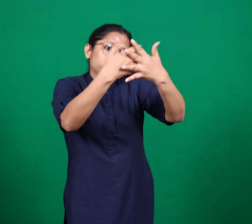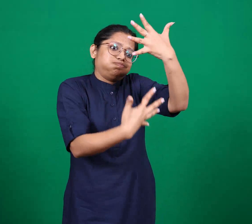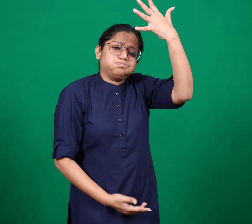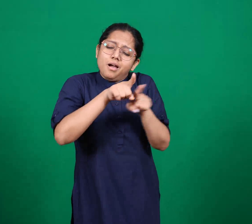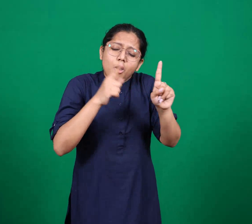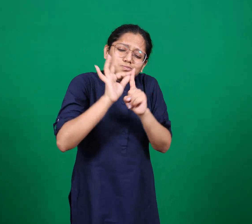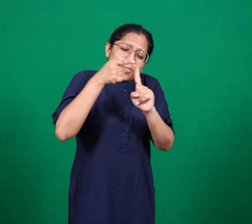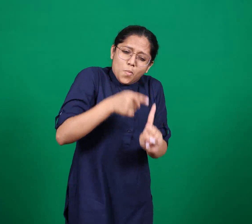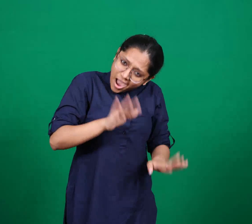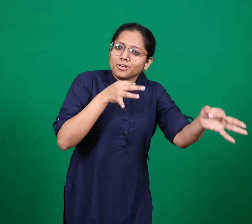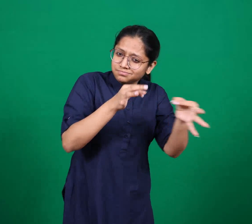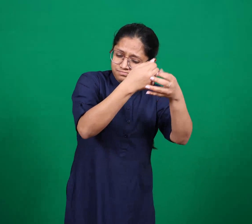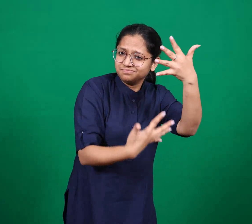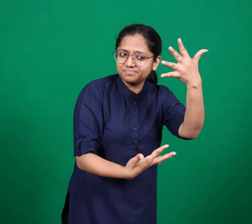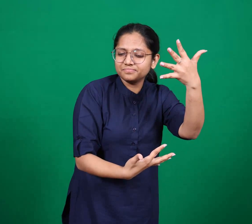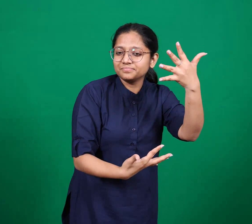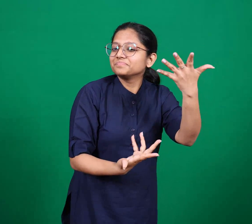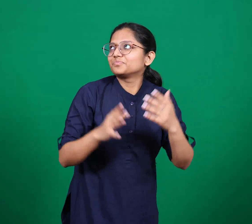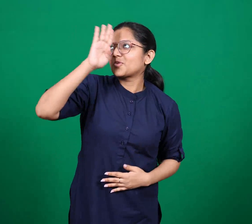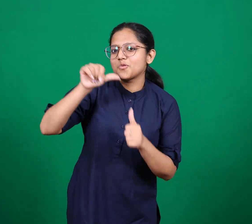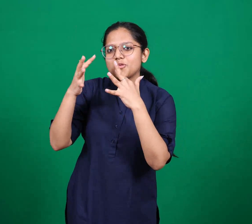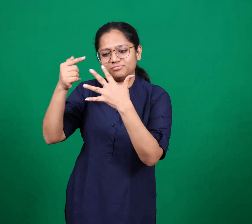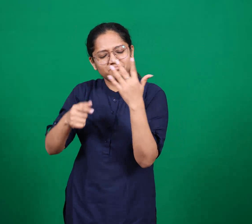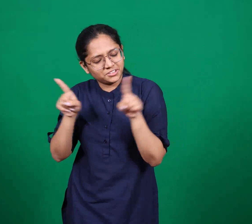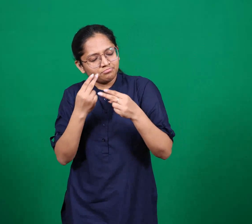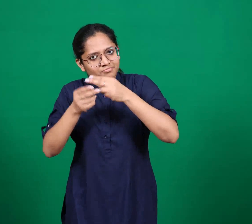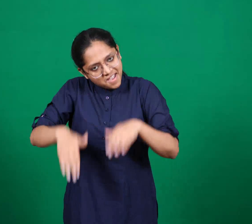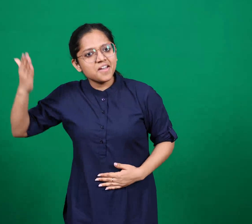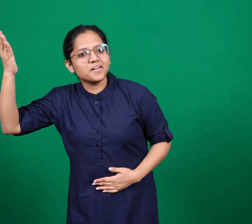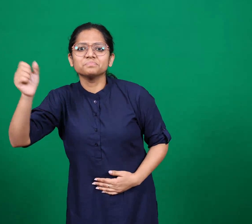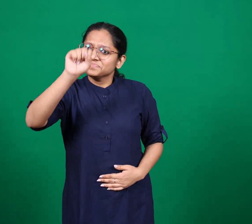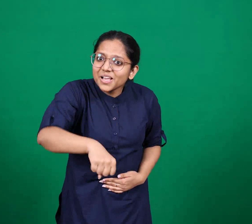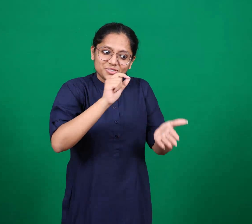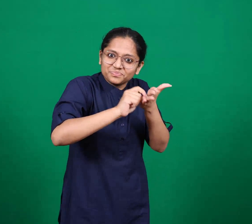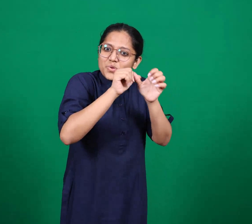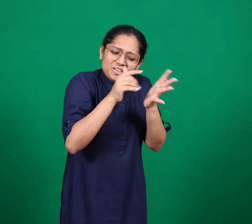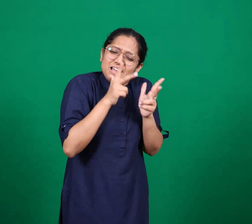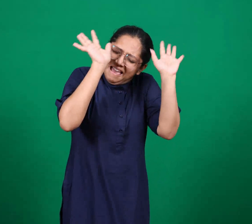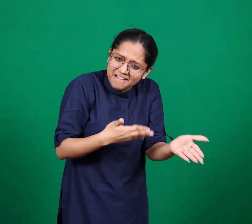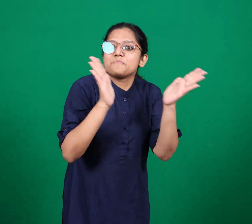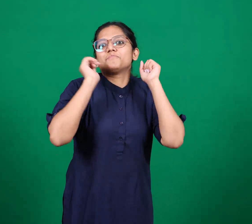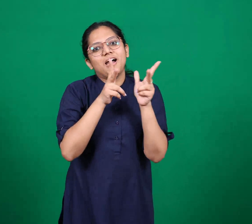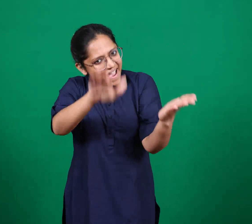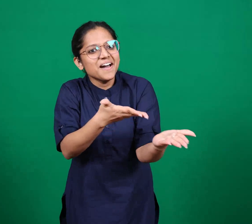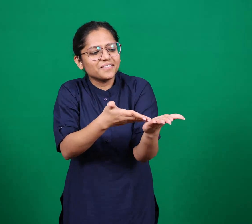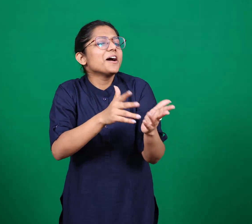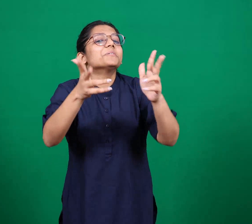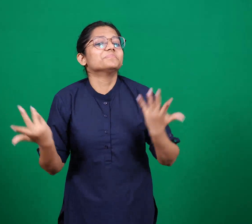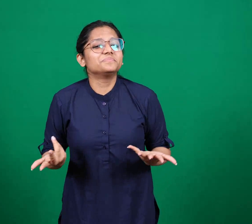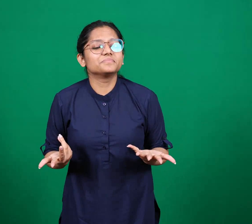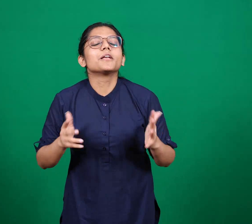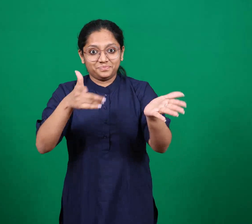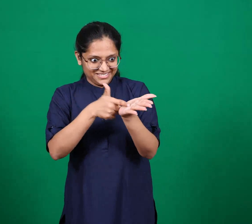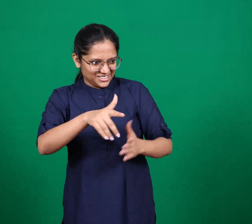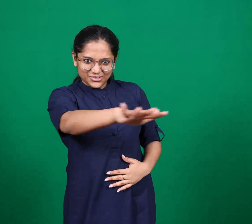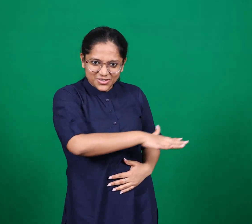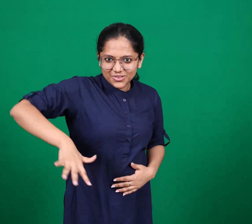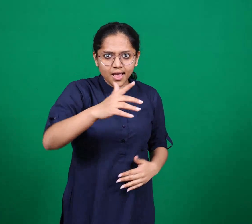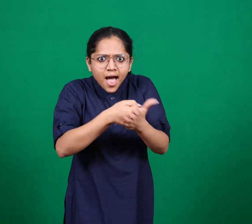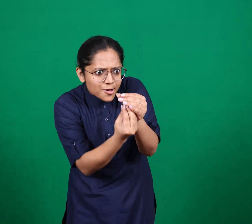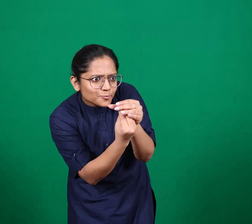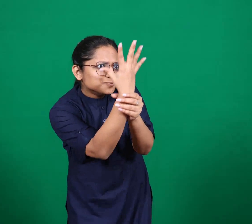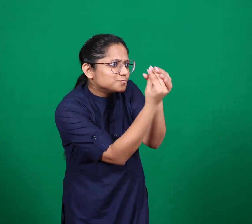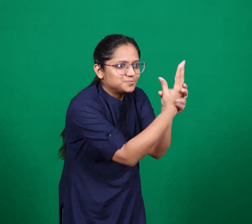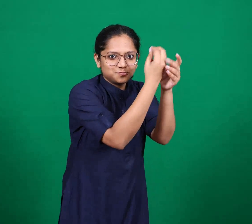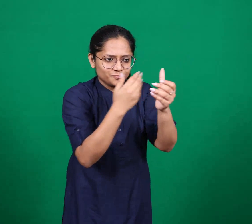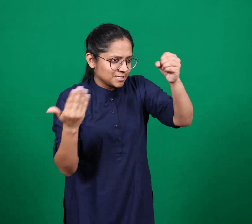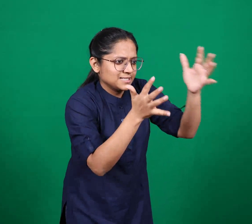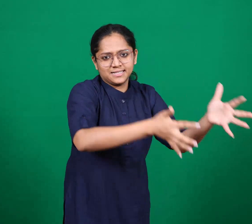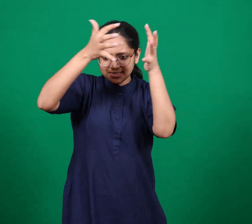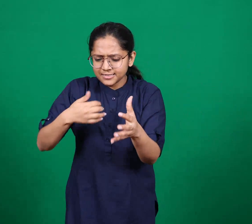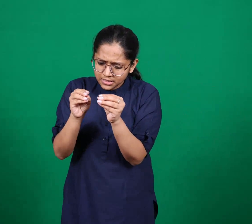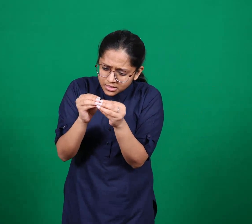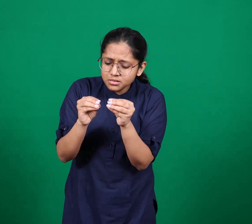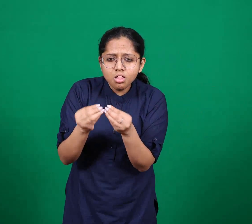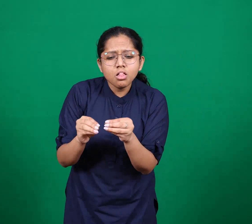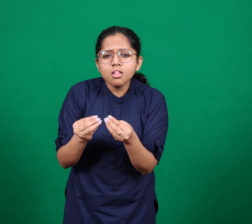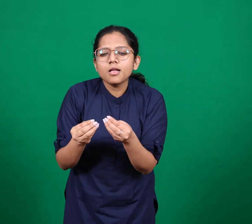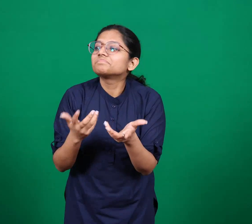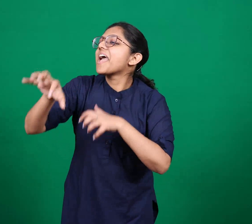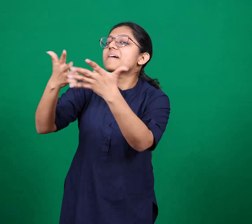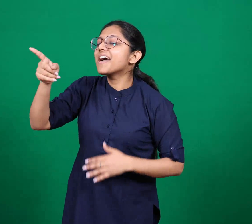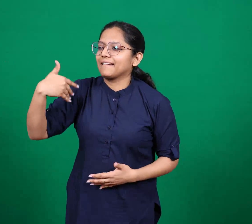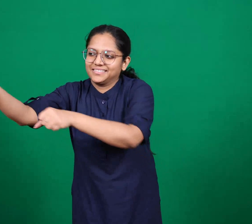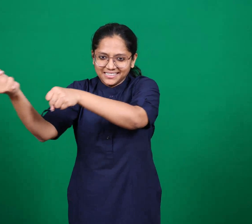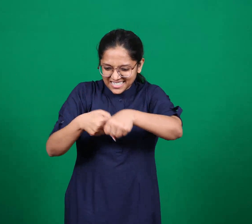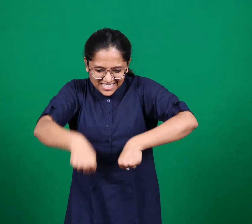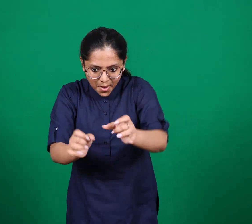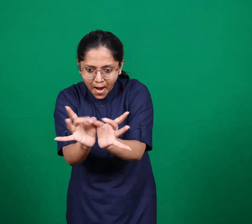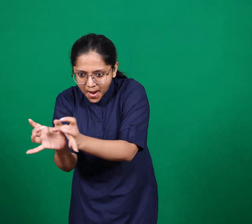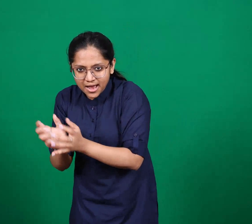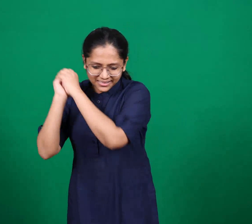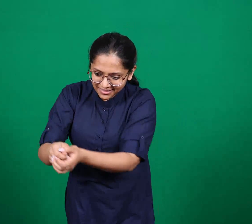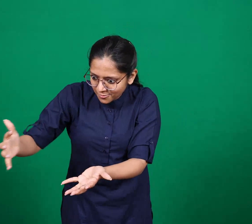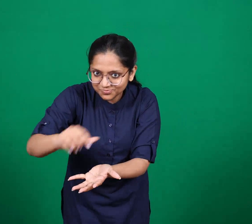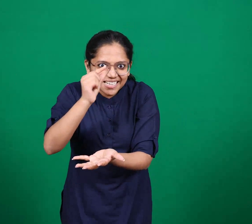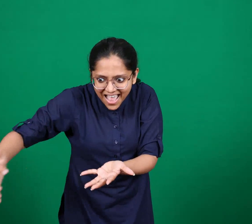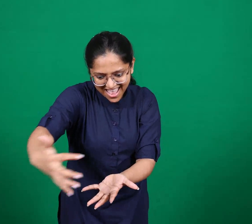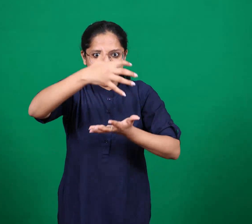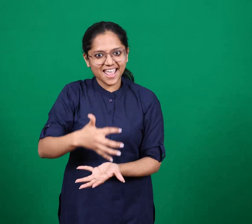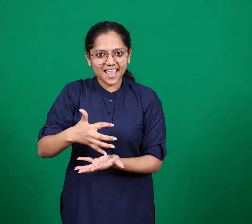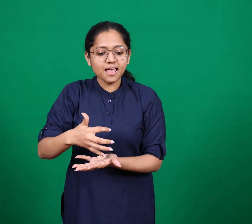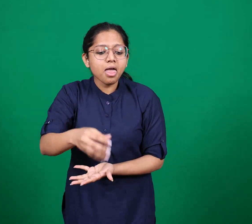For it is written in the Law of Moses: "Do not muzzle an ox while it is treading out the grain."